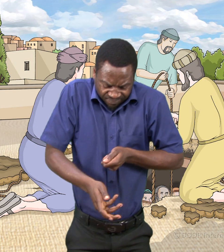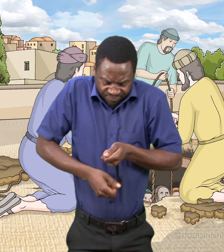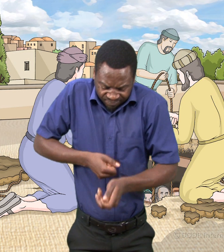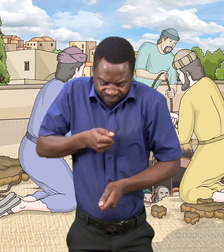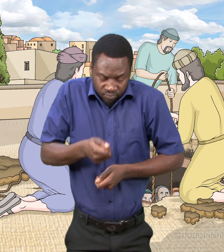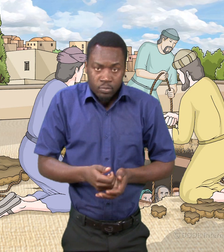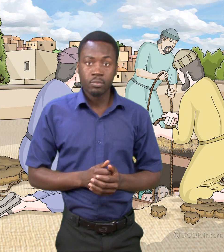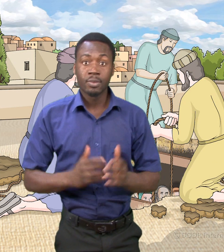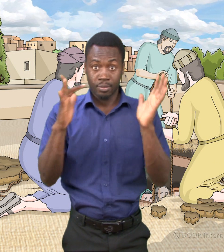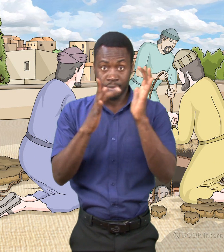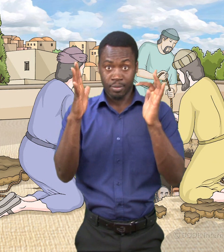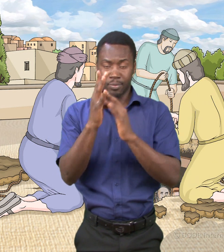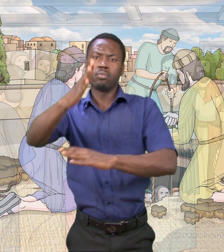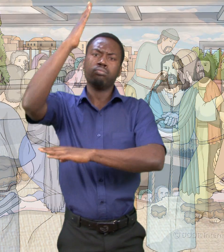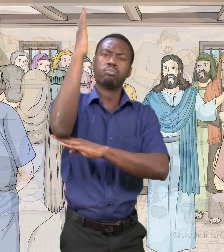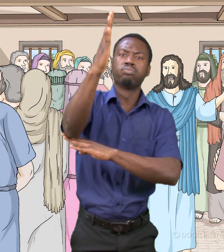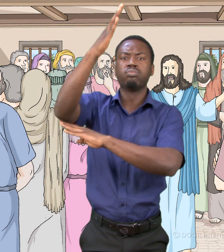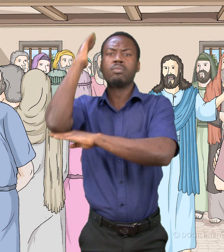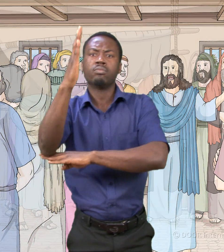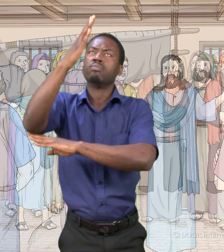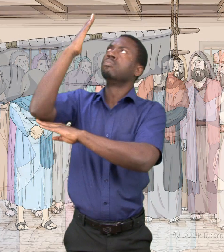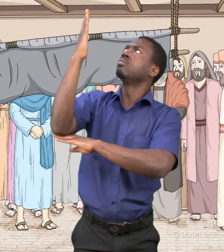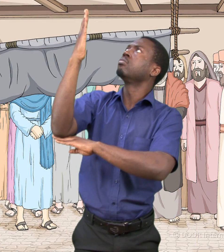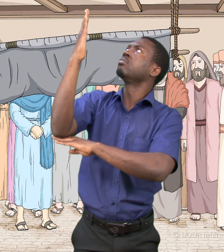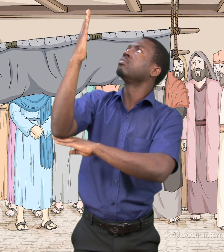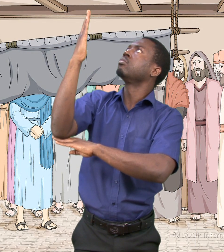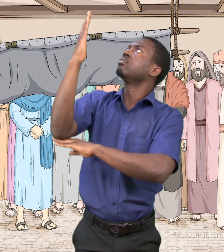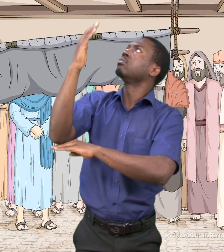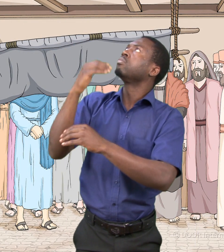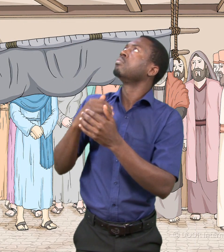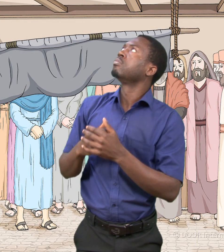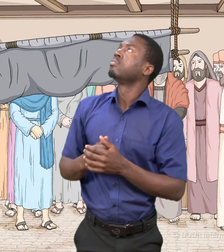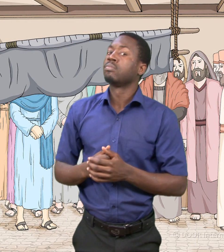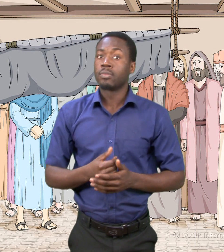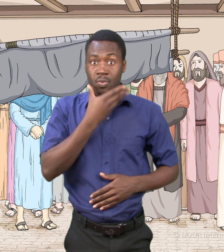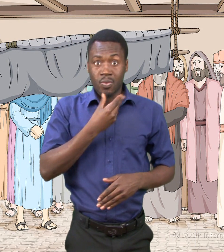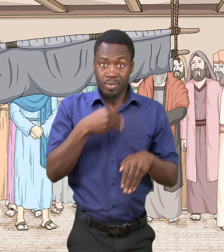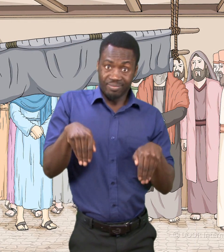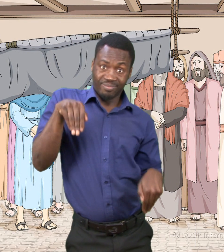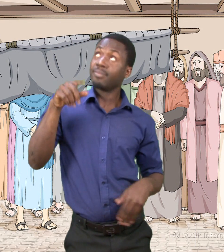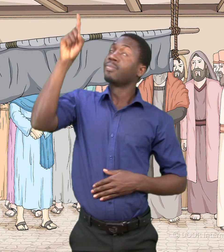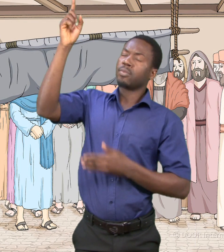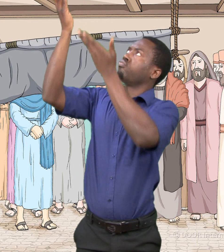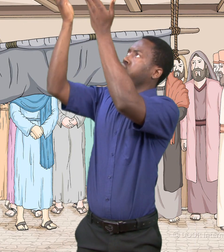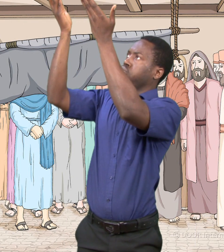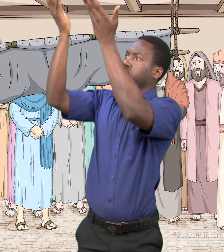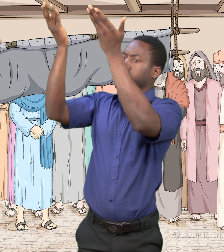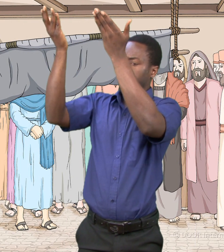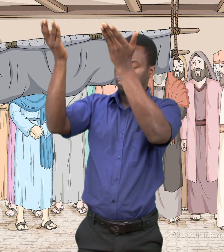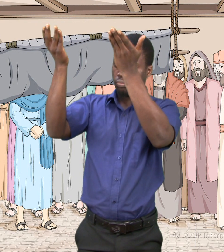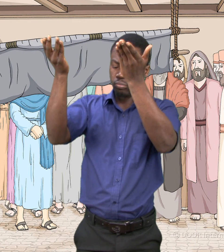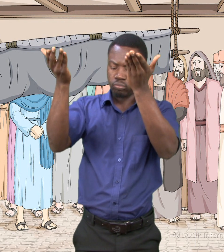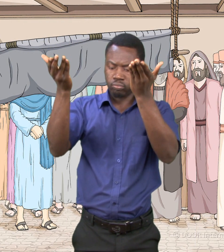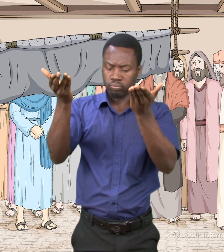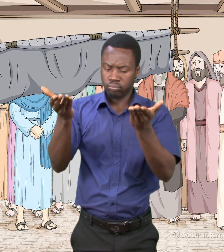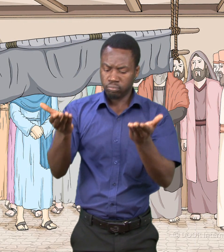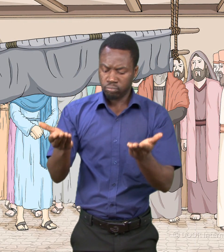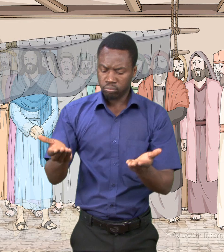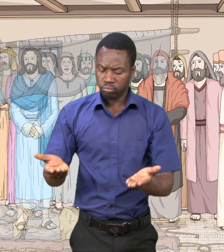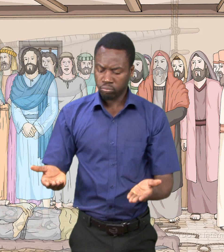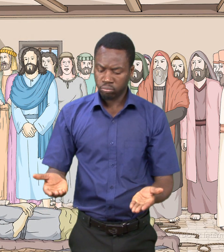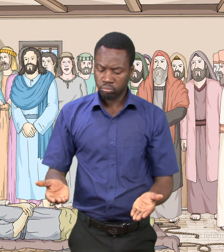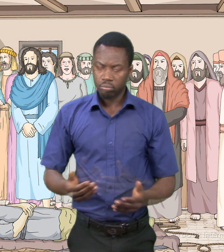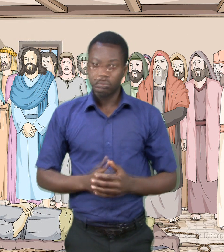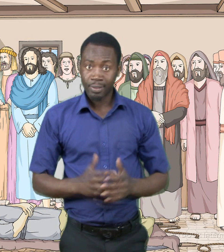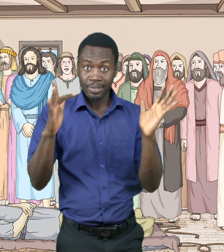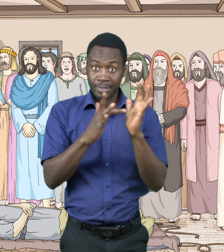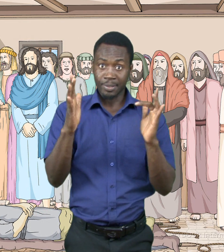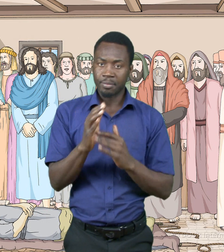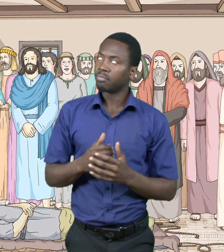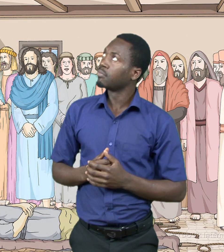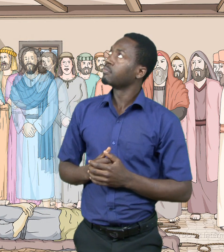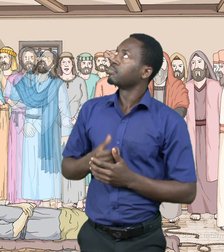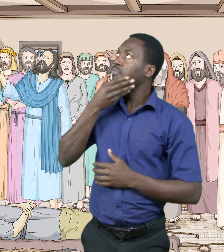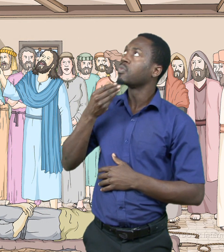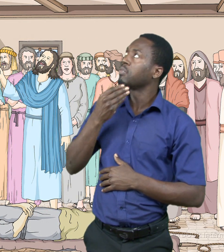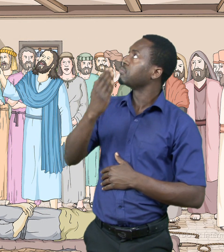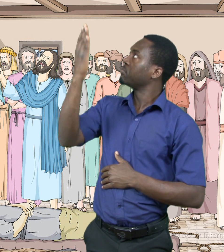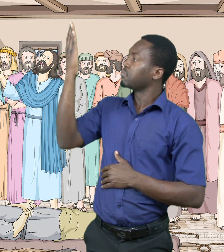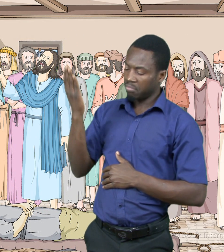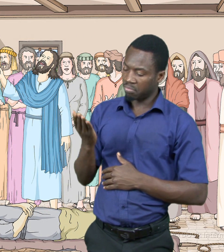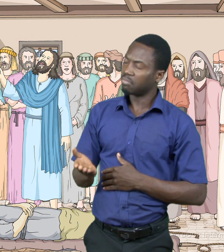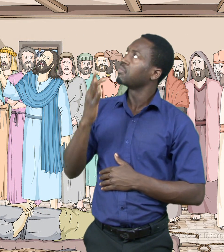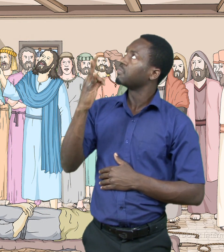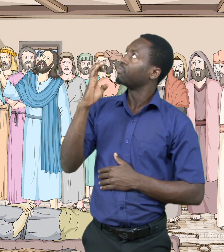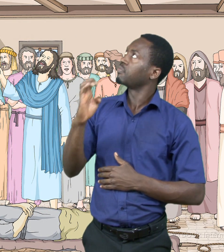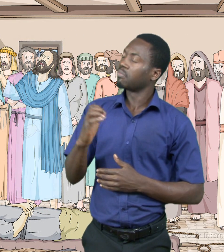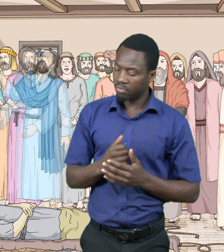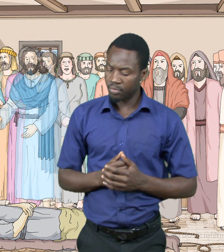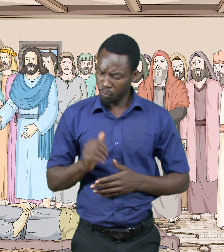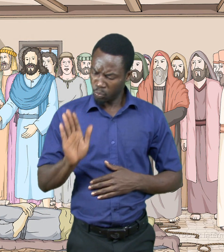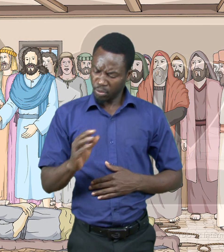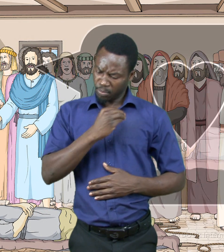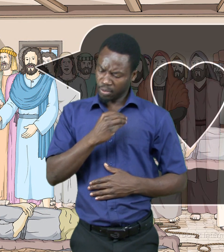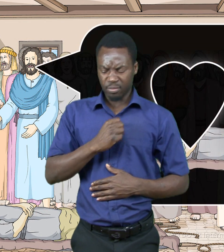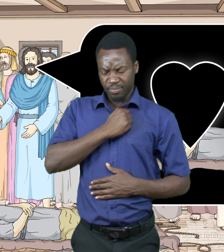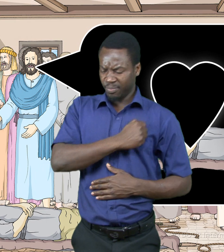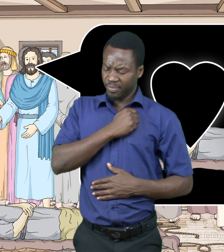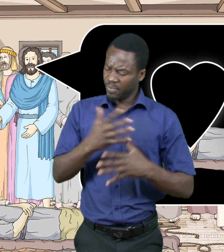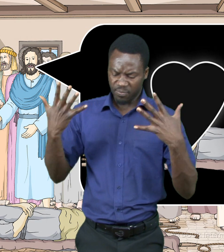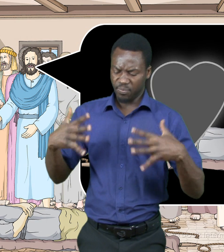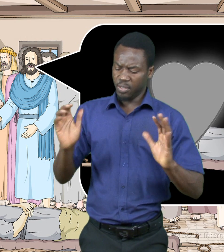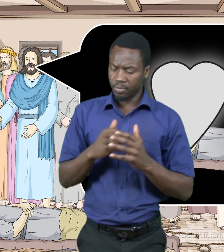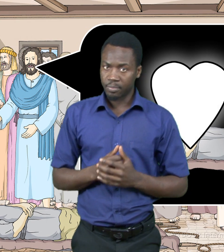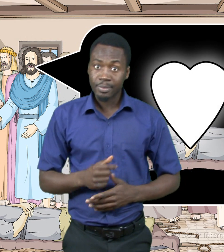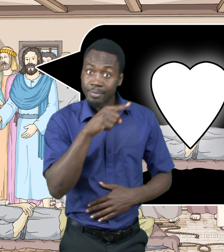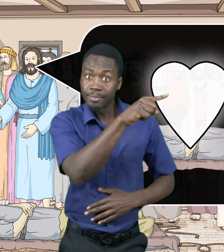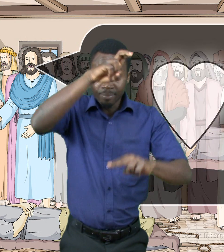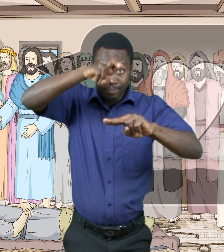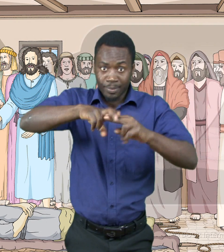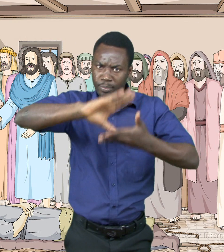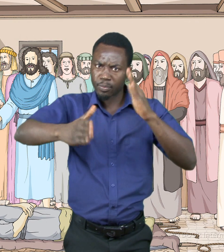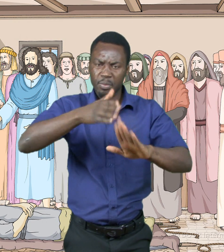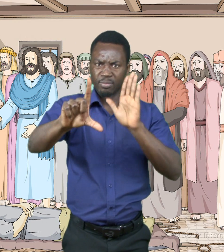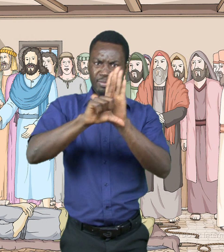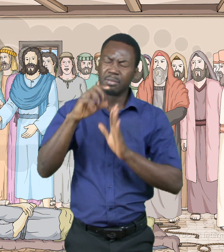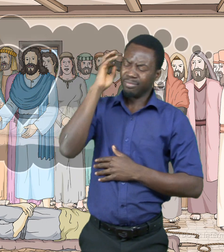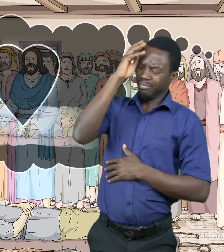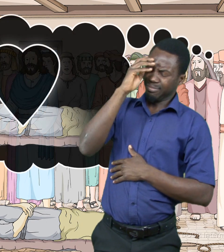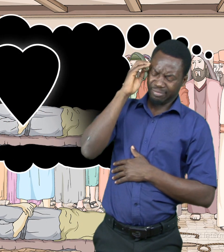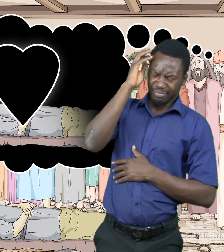When Jesus saw their faith, He said to the paralytic, “Son, your sins are forgiven.”